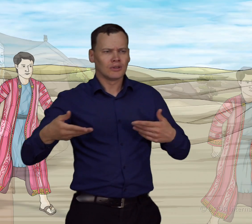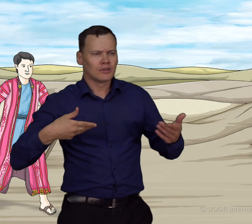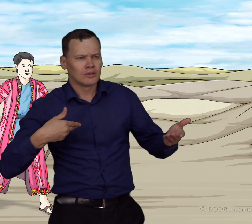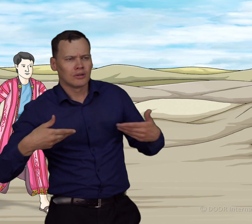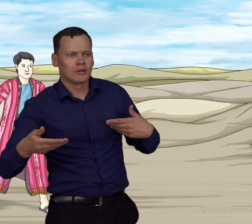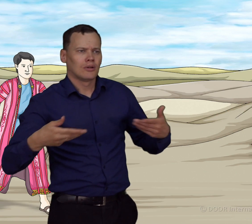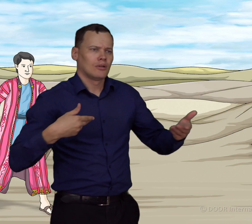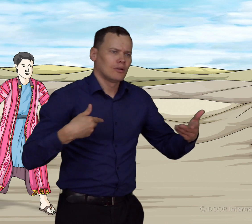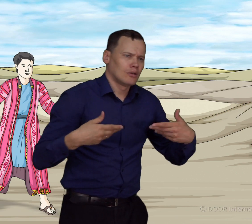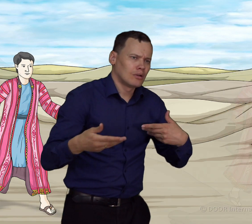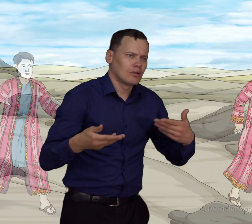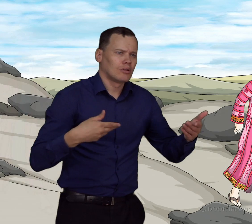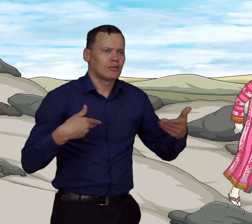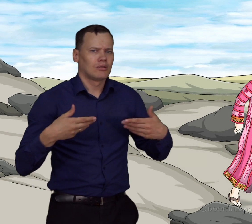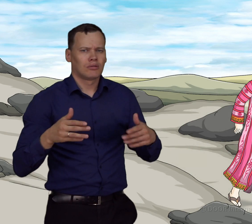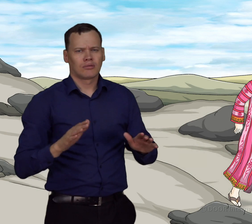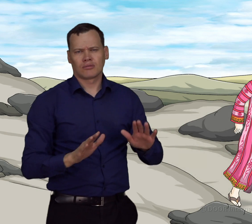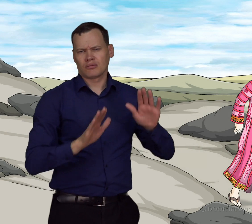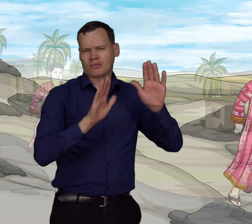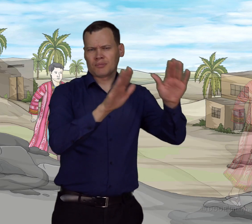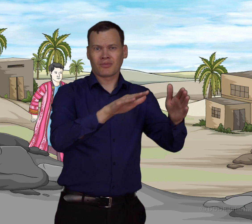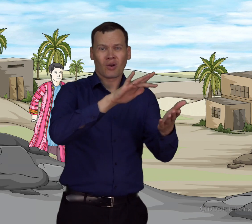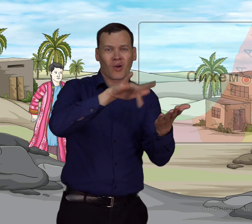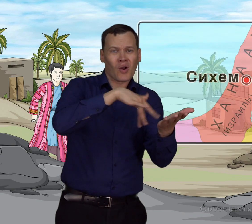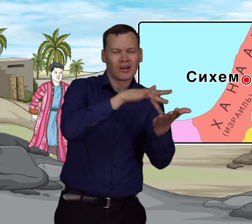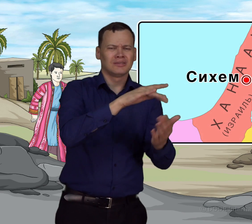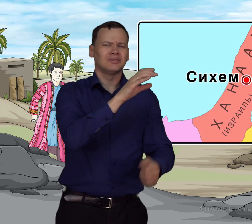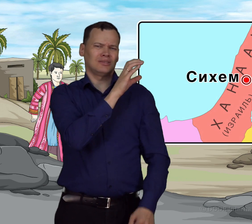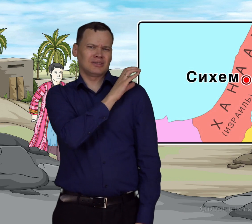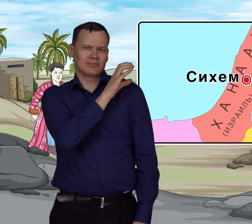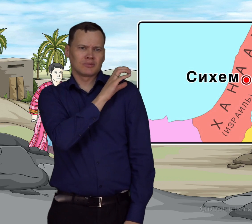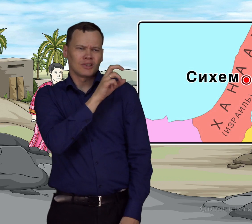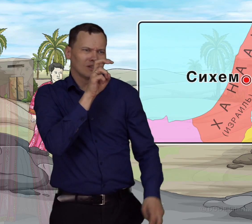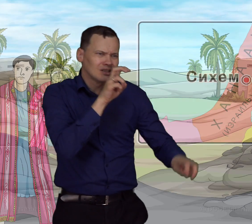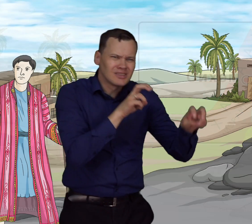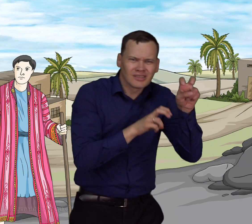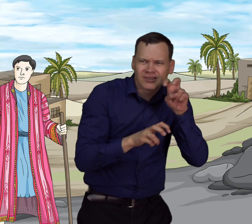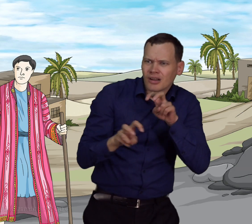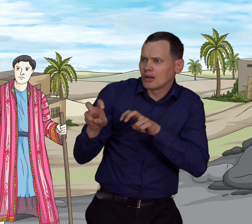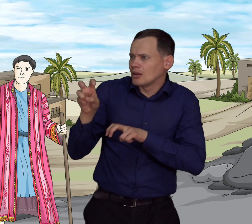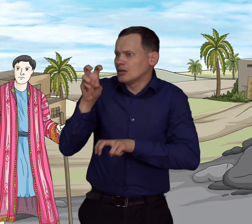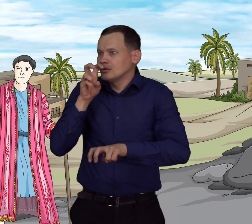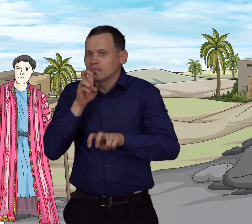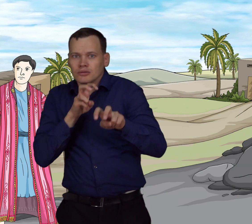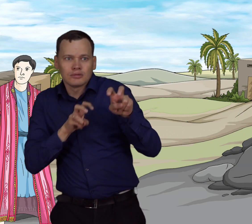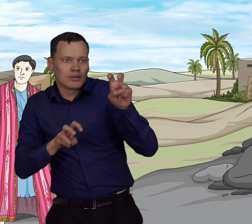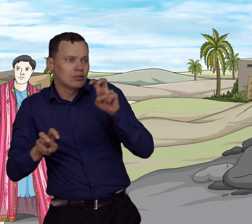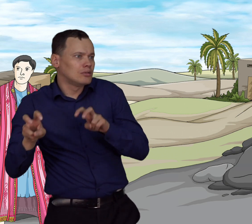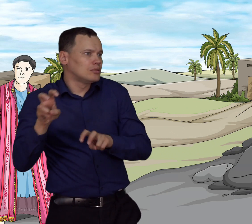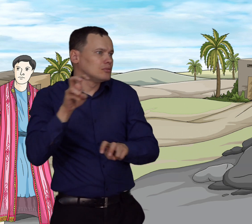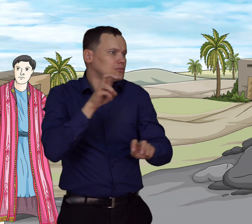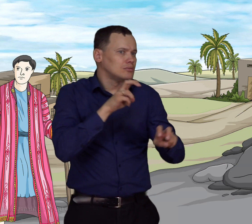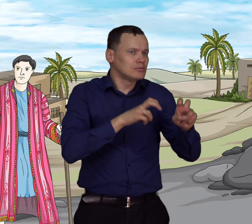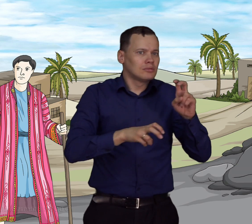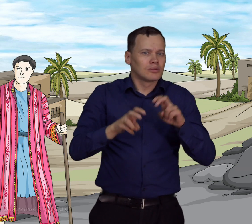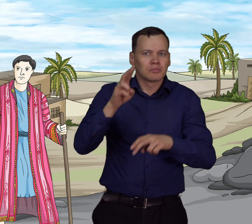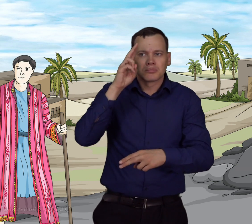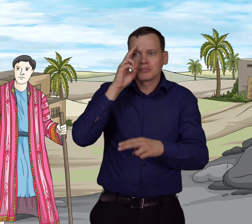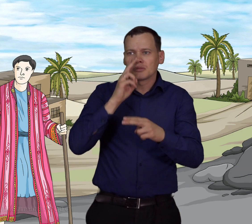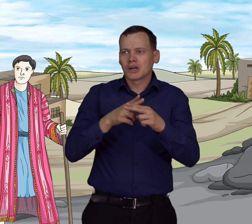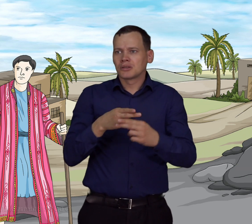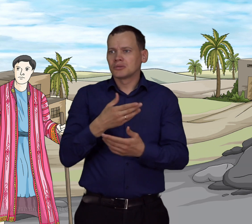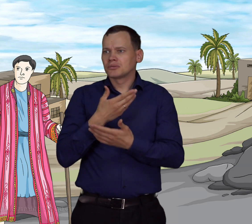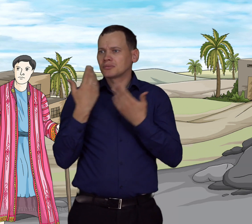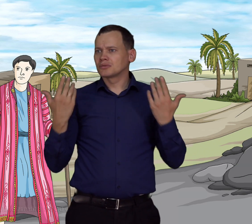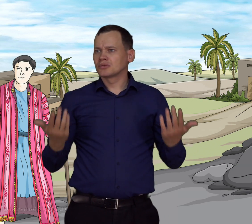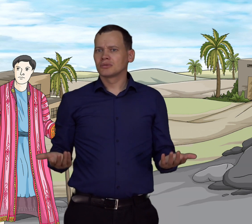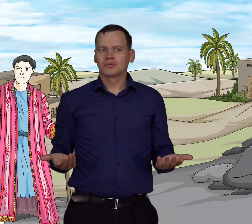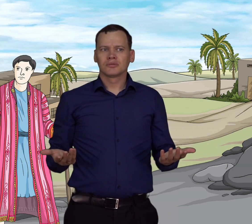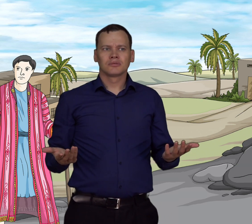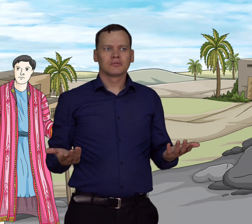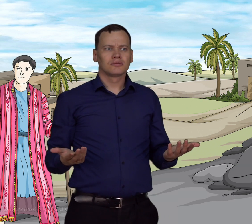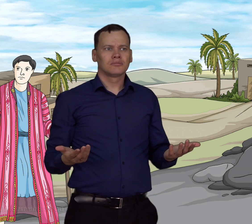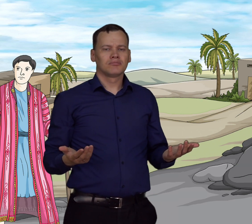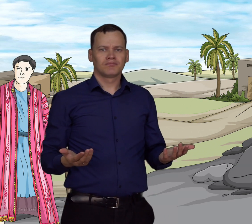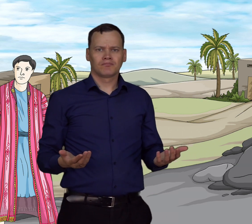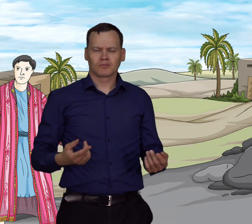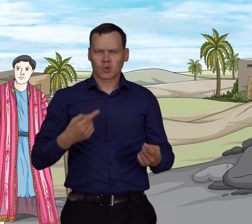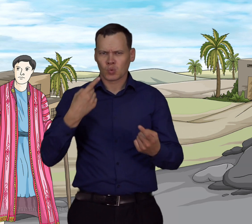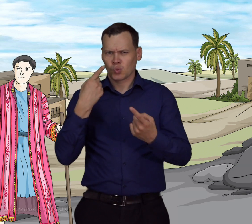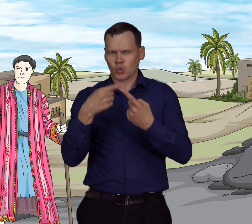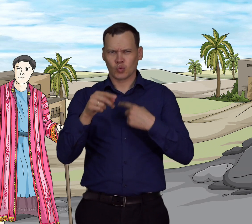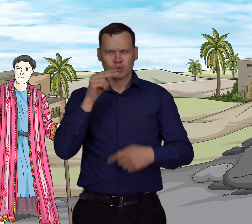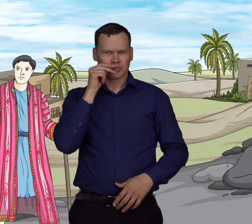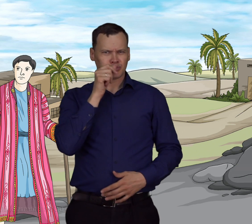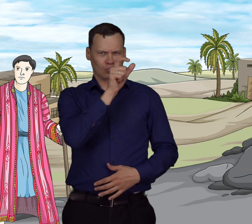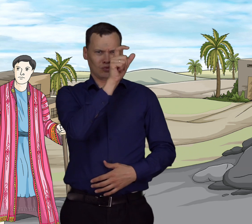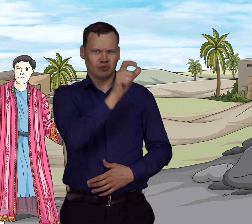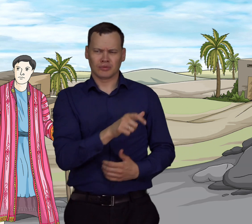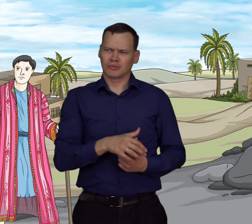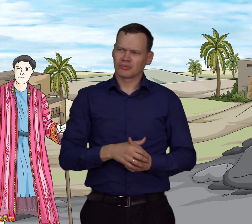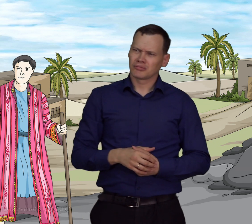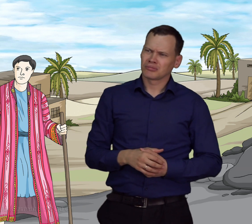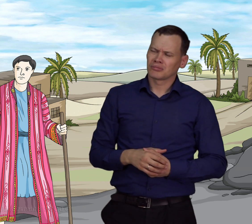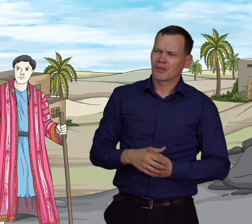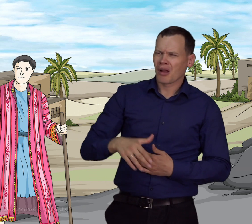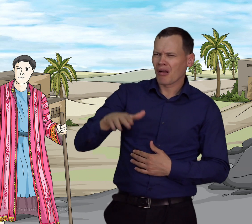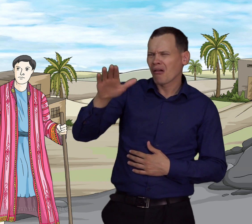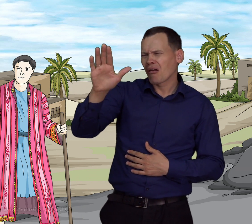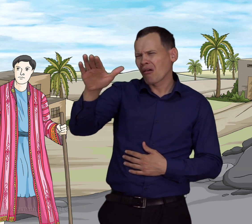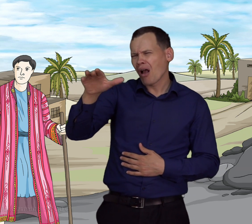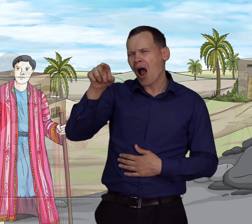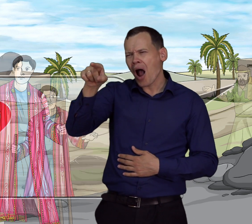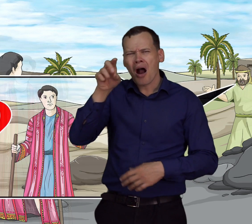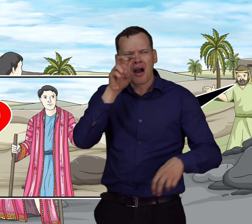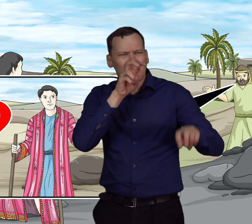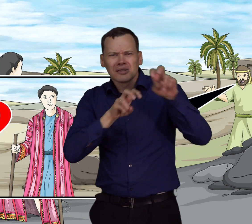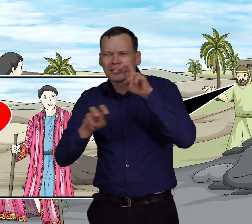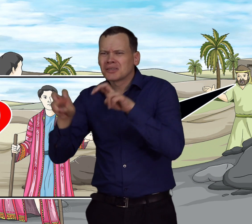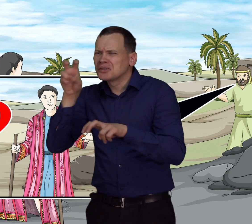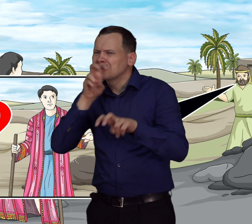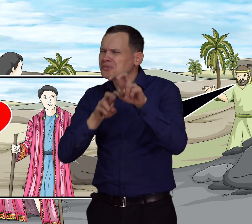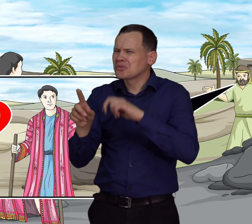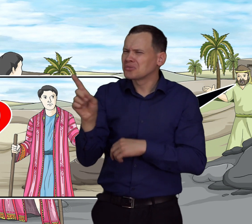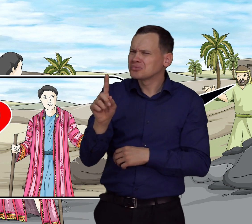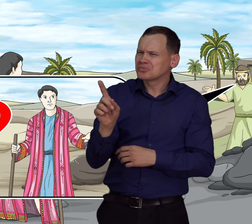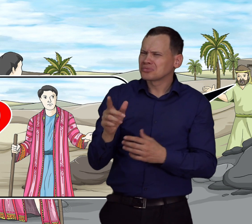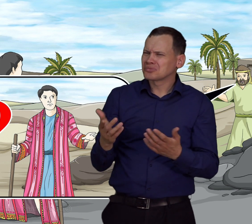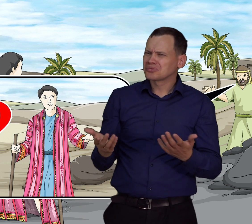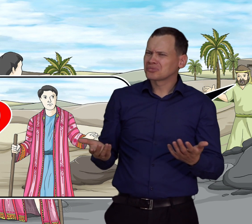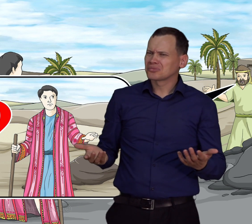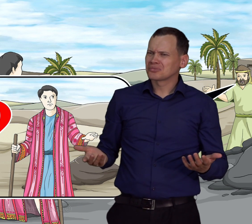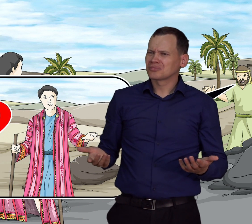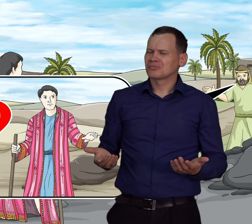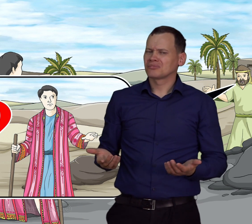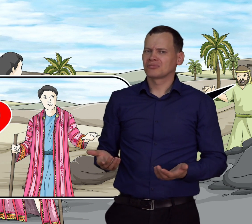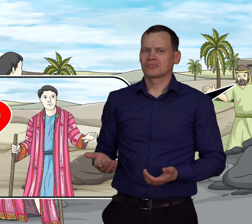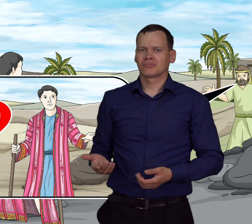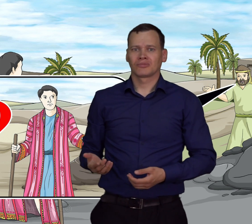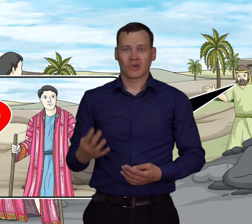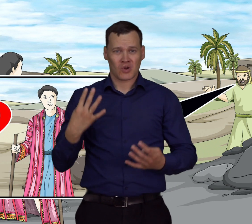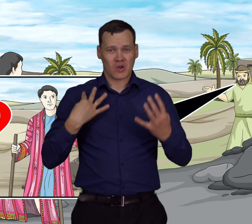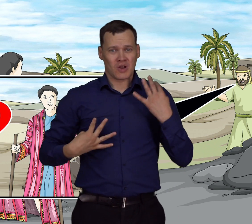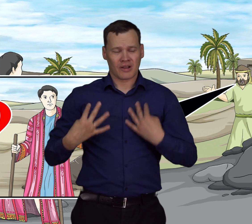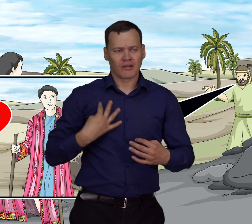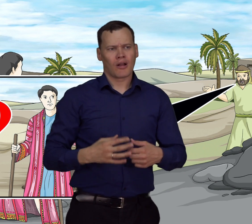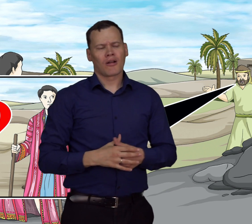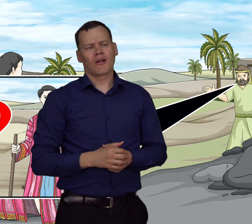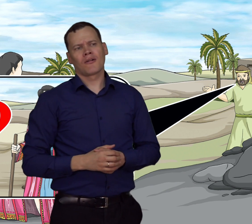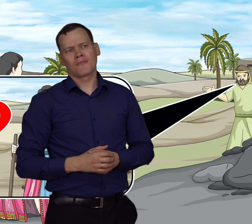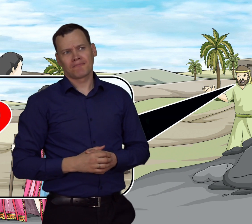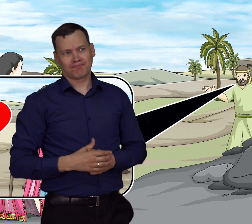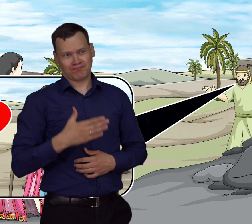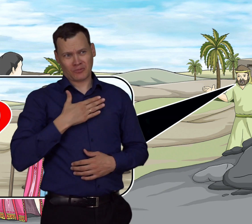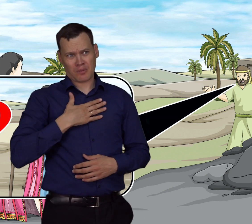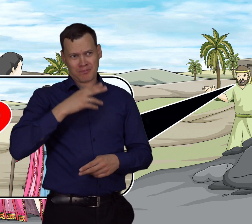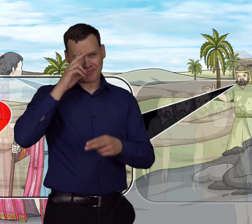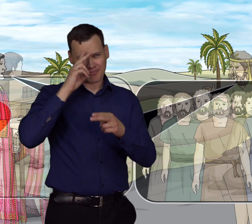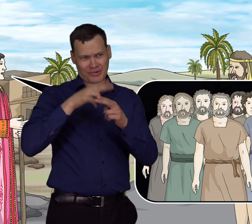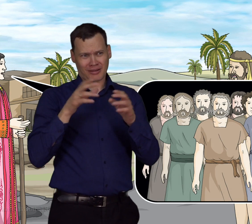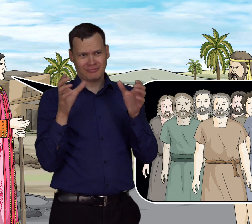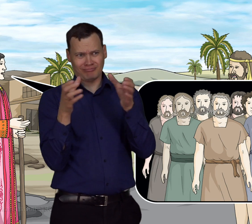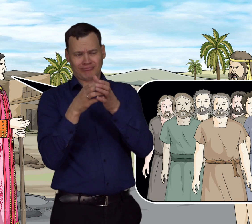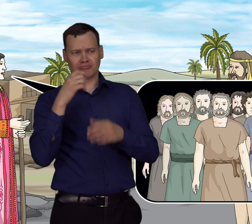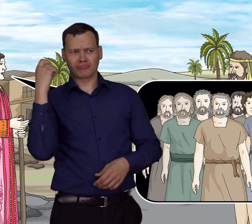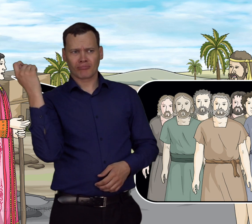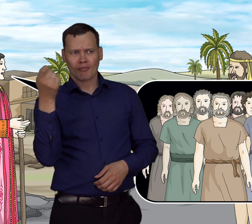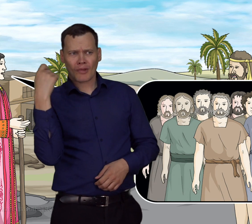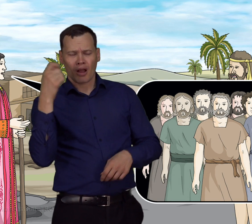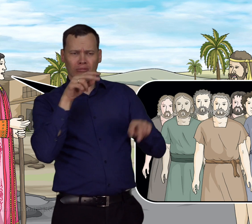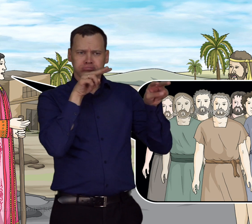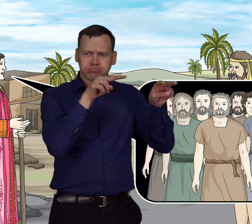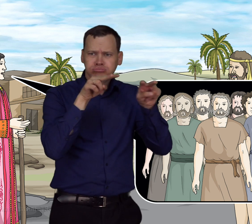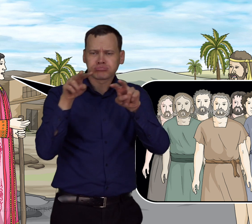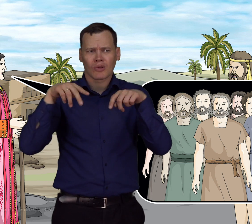And when Joseph arrived in Shechem, a man found him wandering in the field and asked, “What are you looking for?”